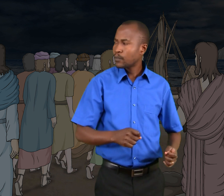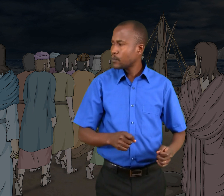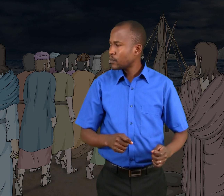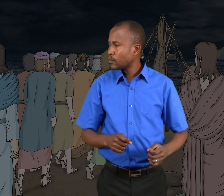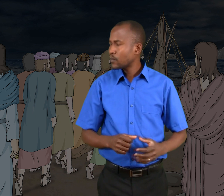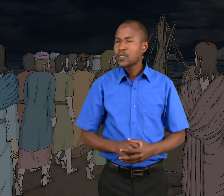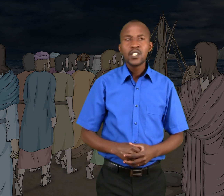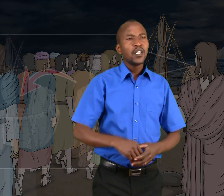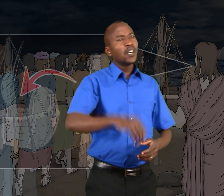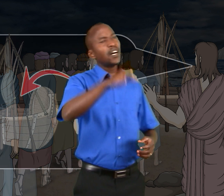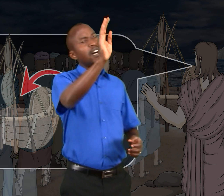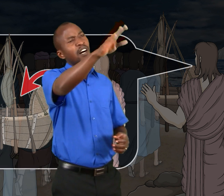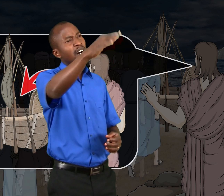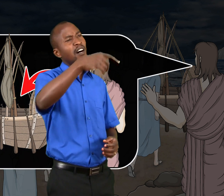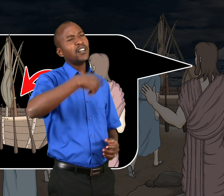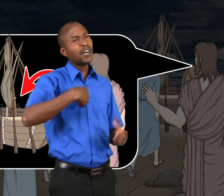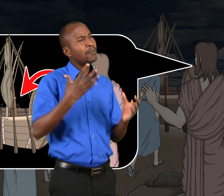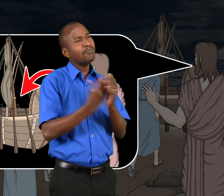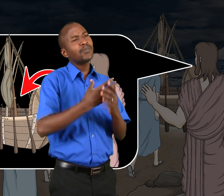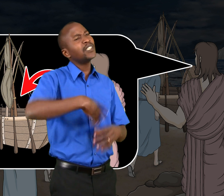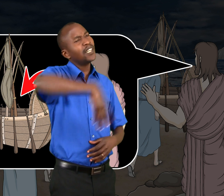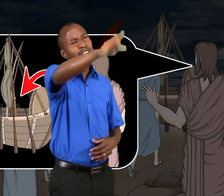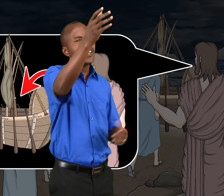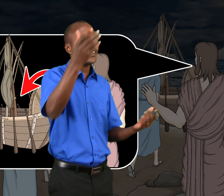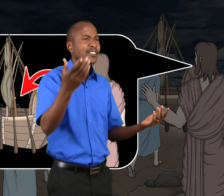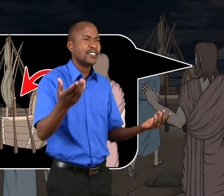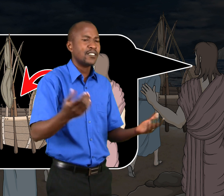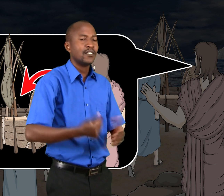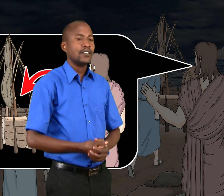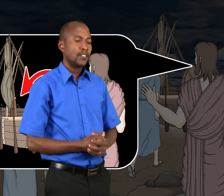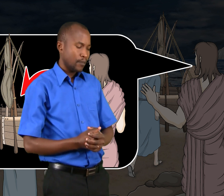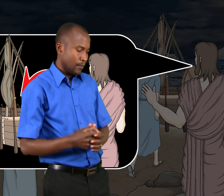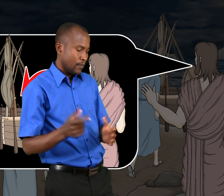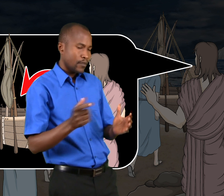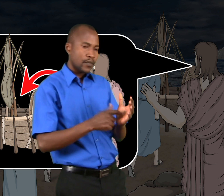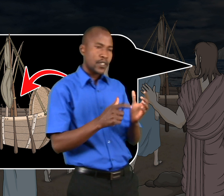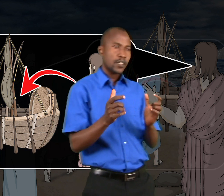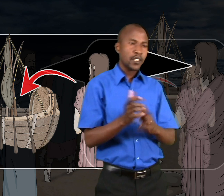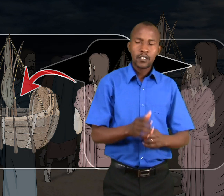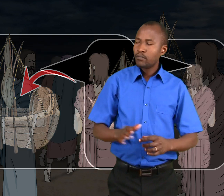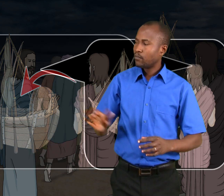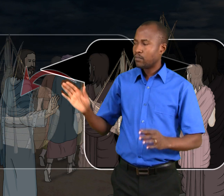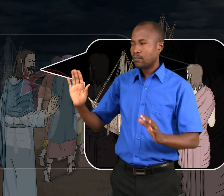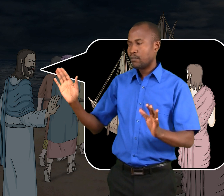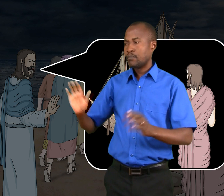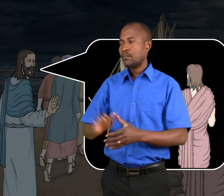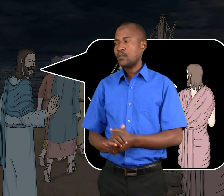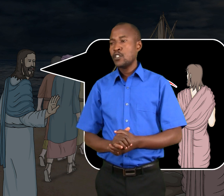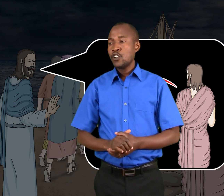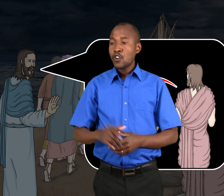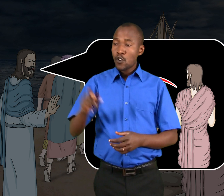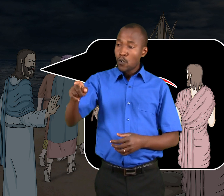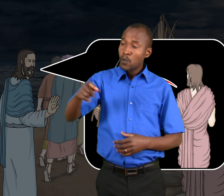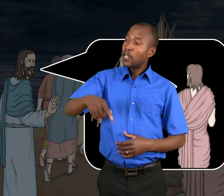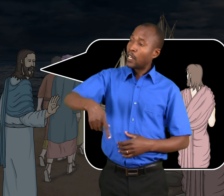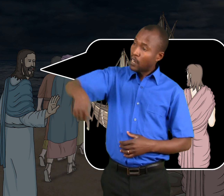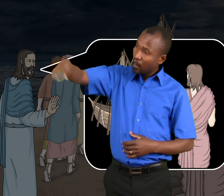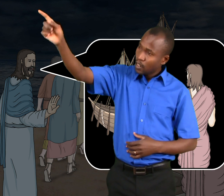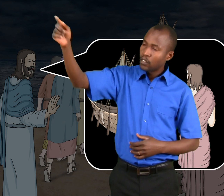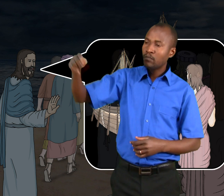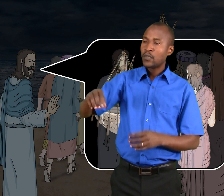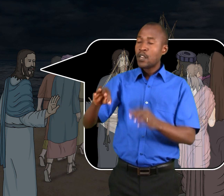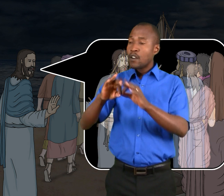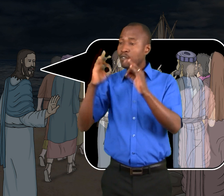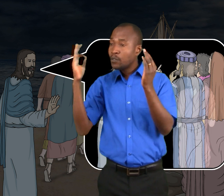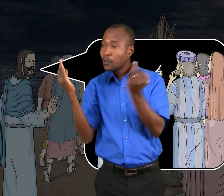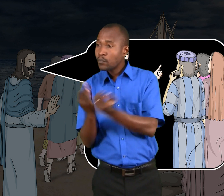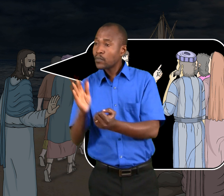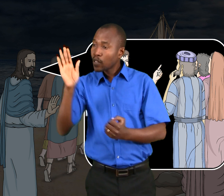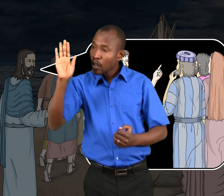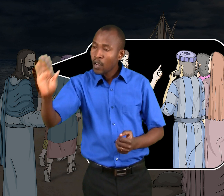But Jesus would not allow him.